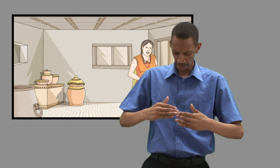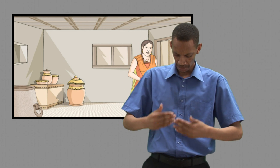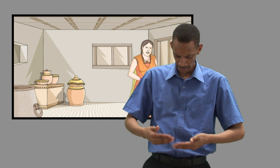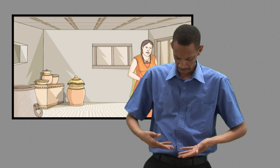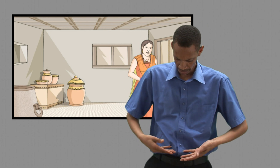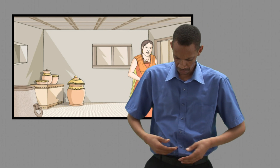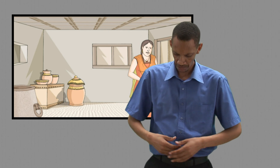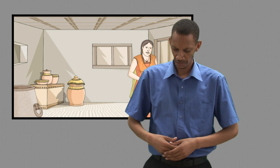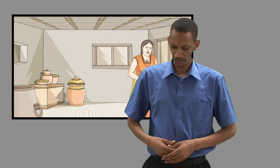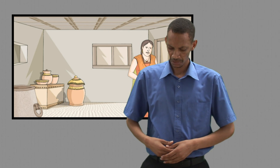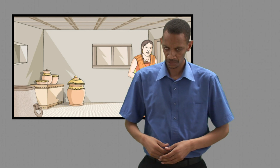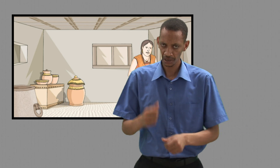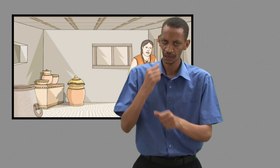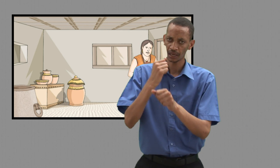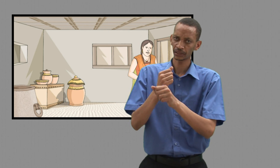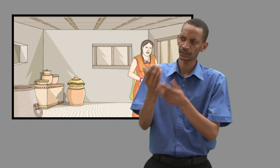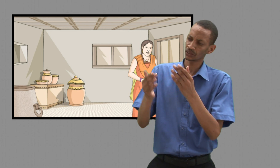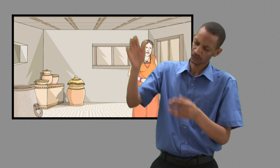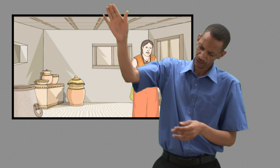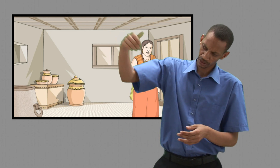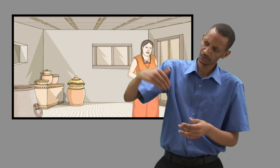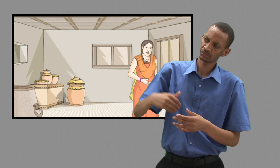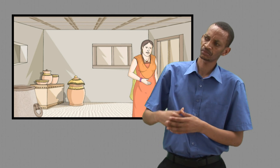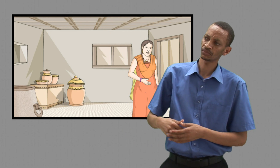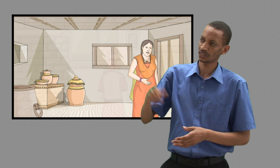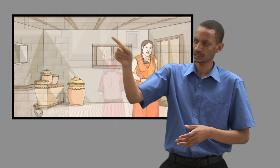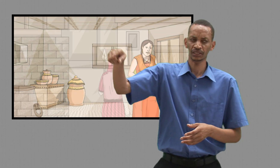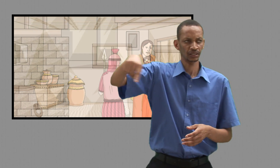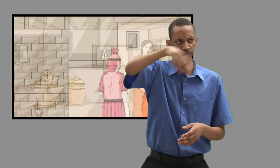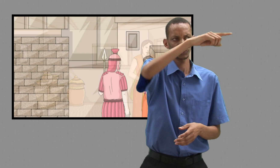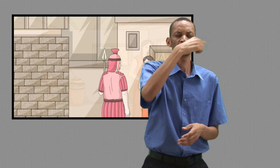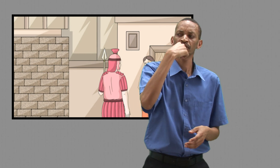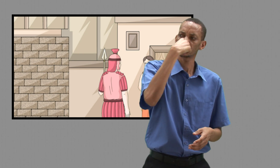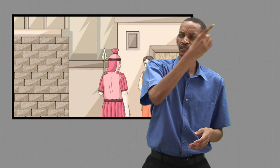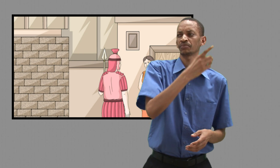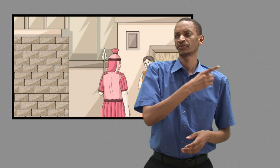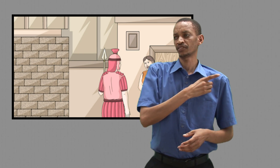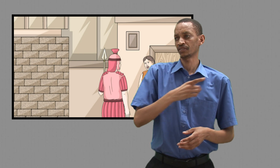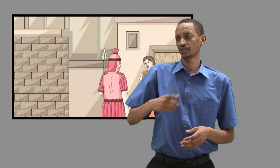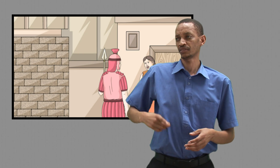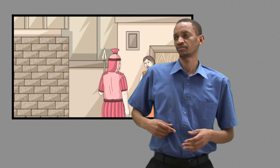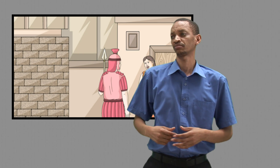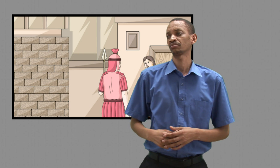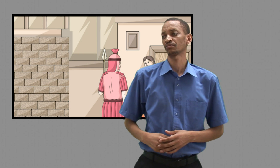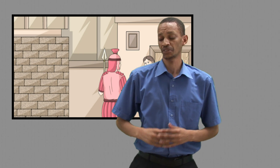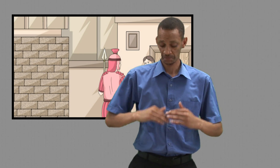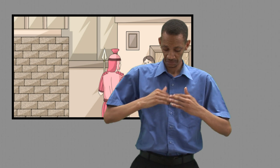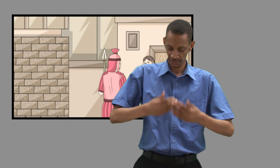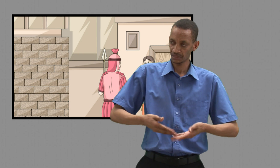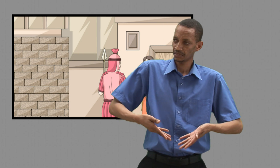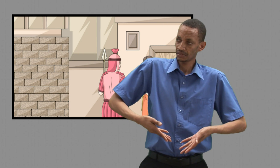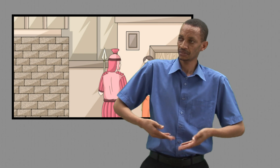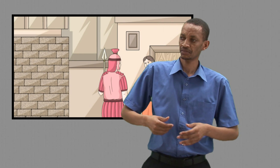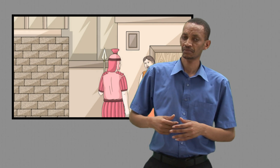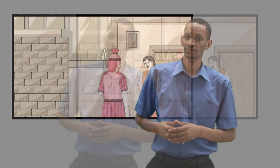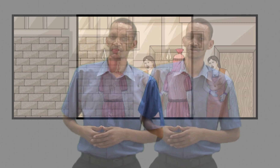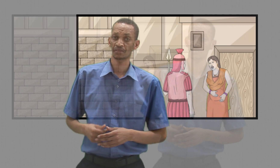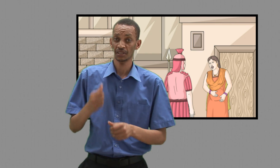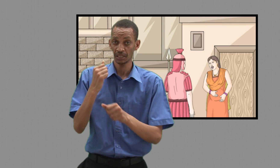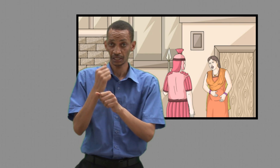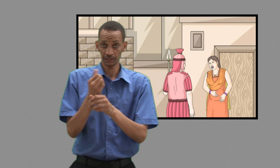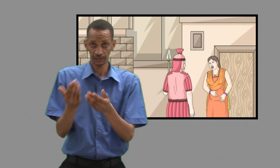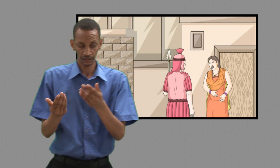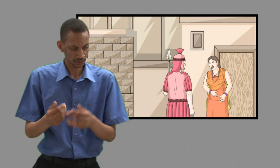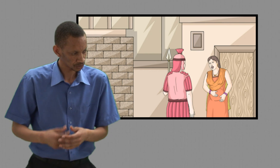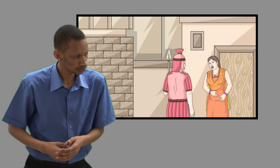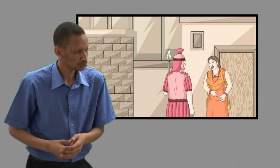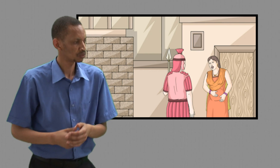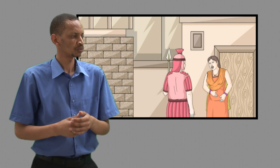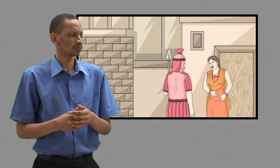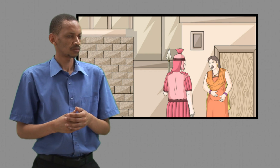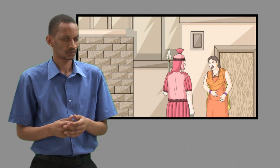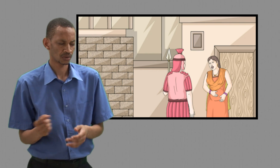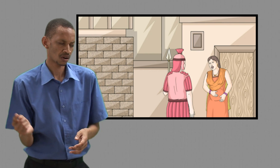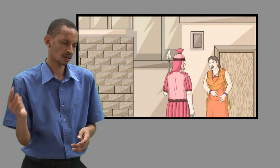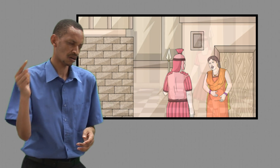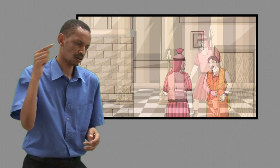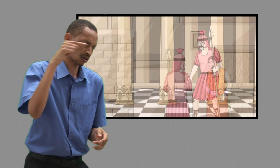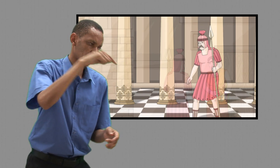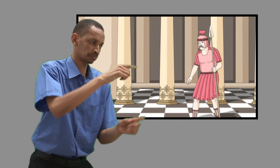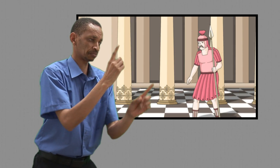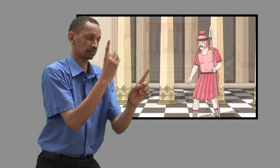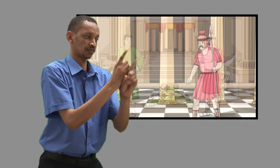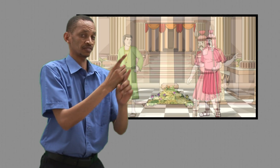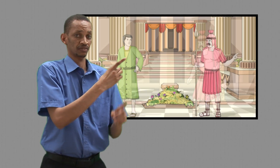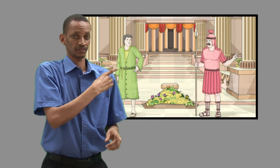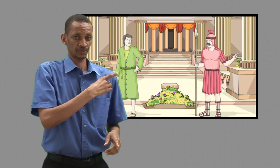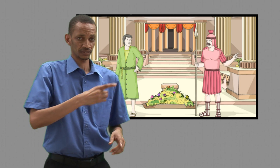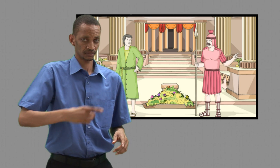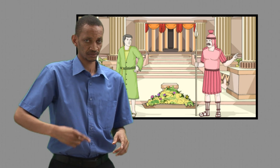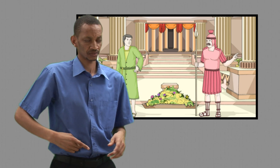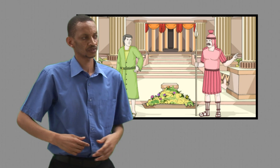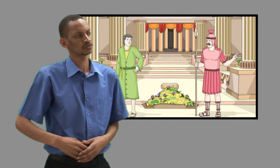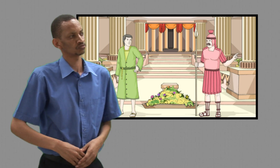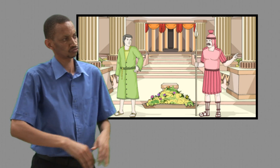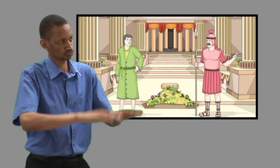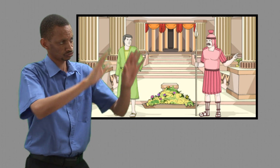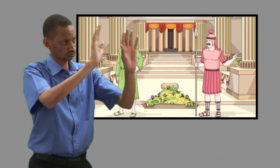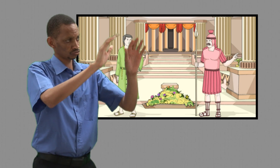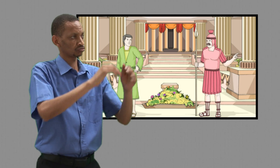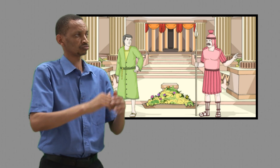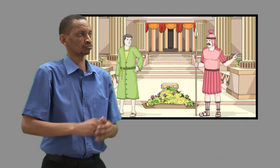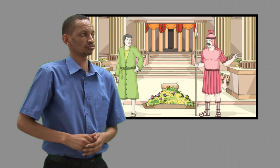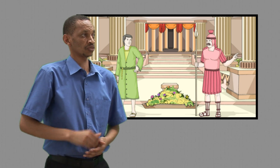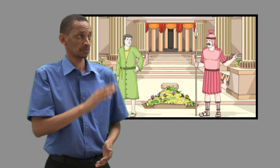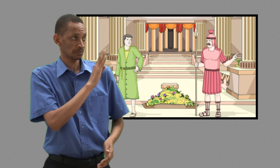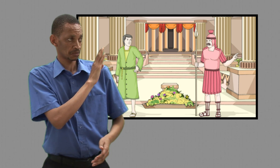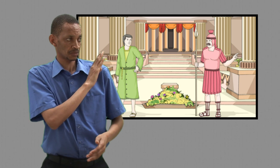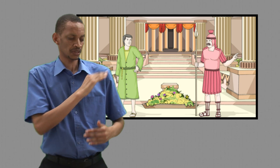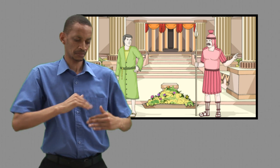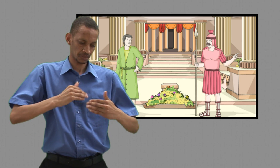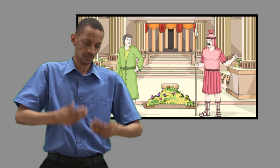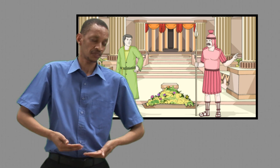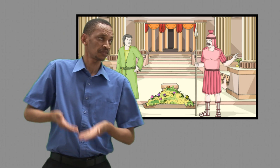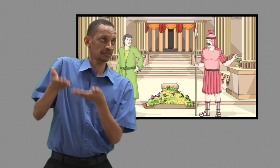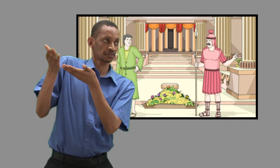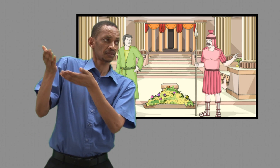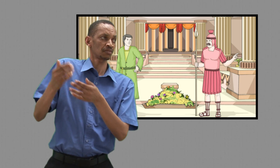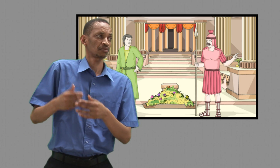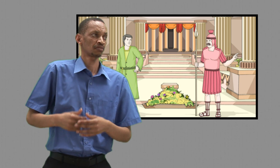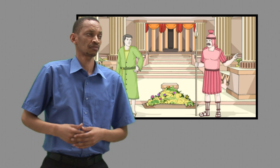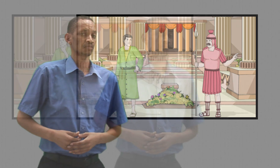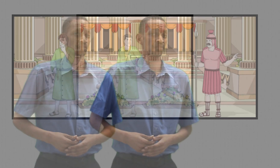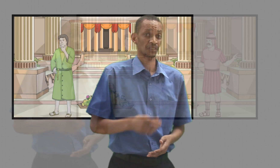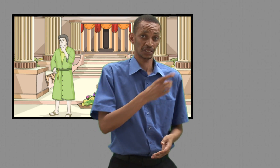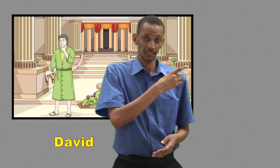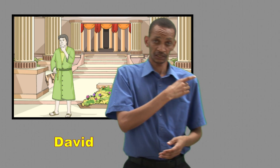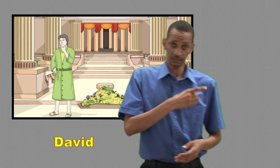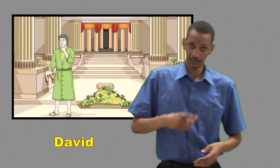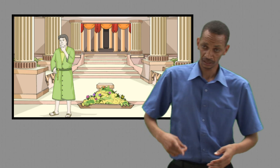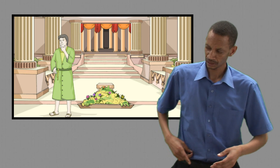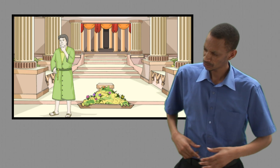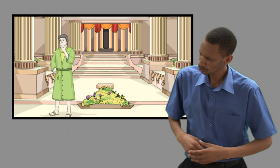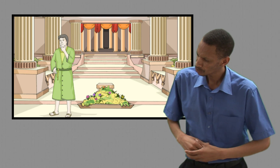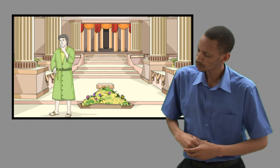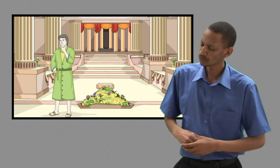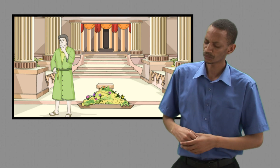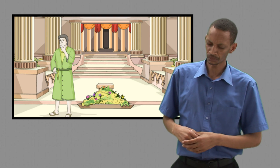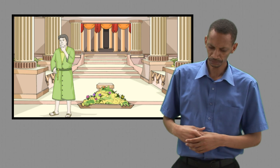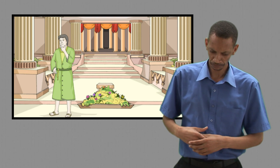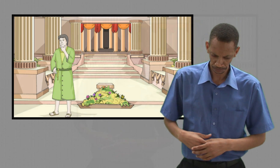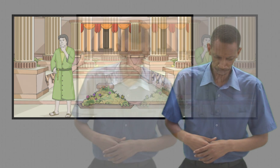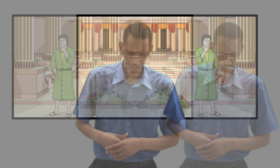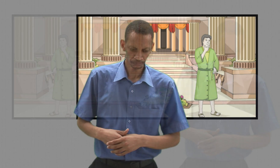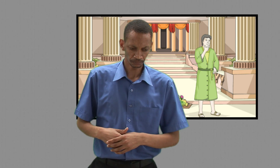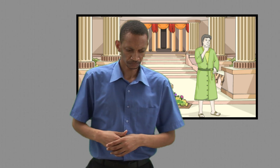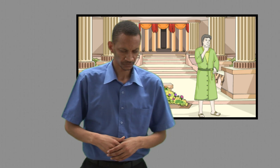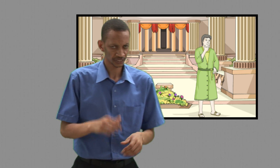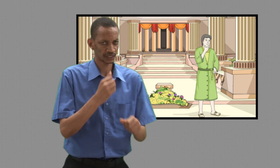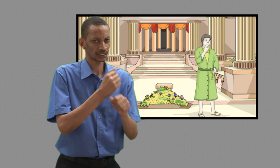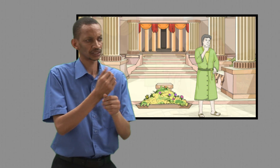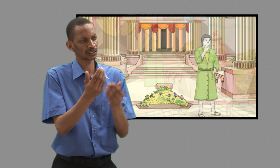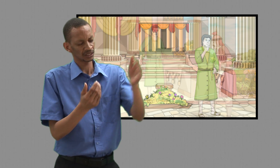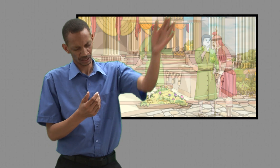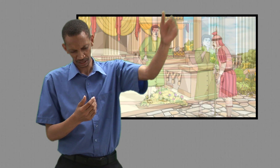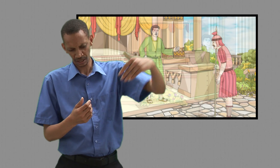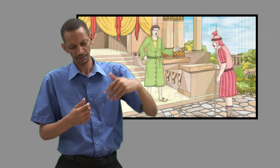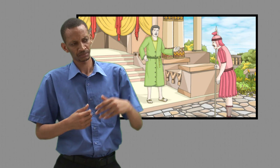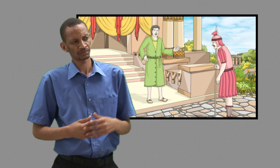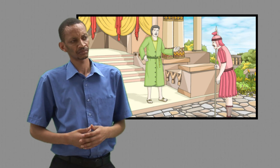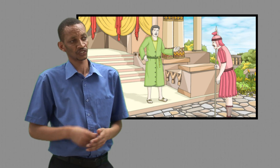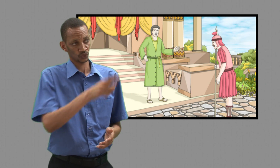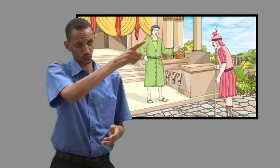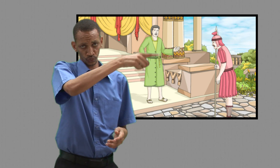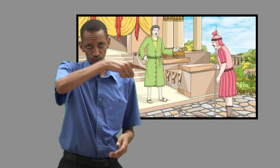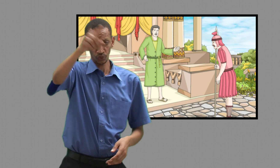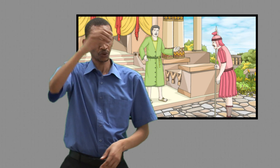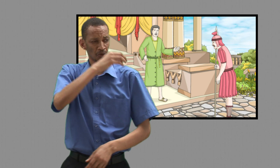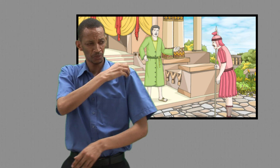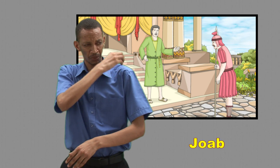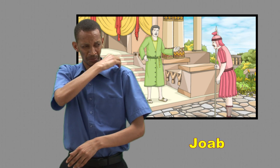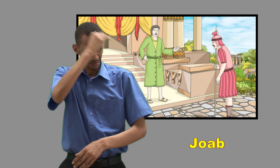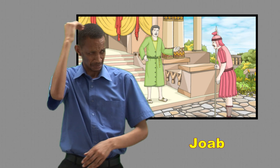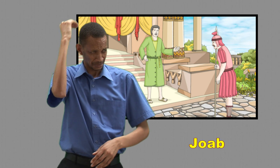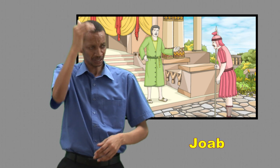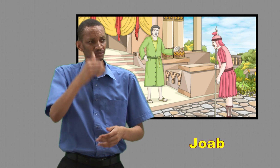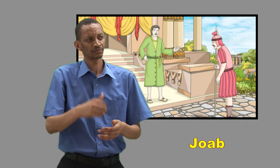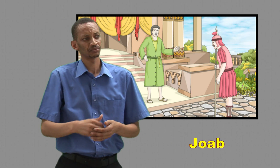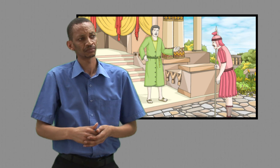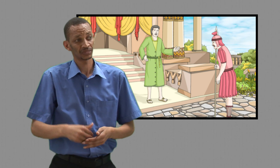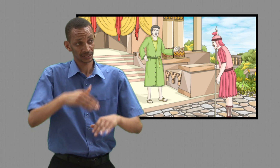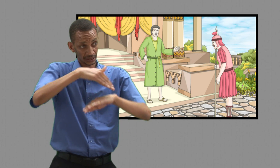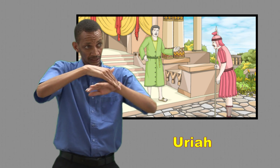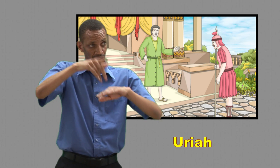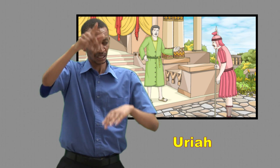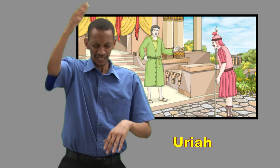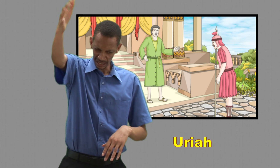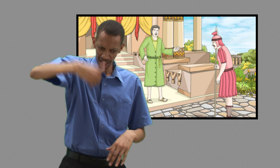And the woman conceived and sent word to David, saying, “I am pregnant.”